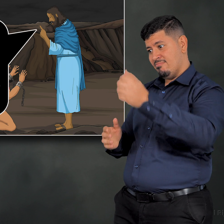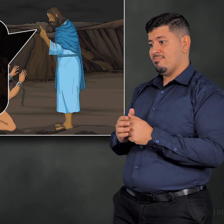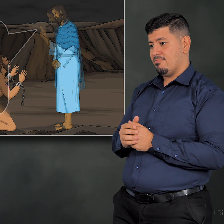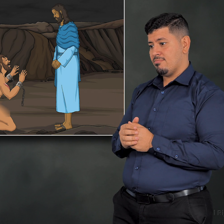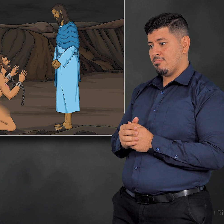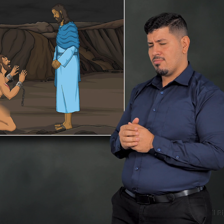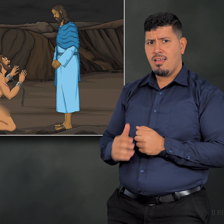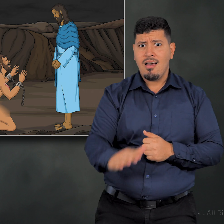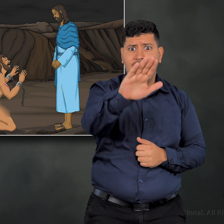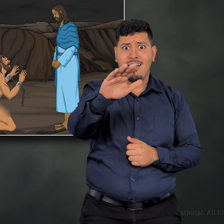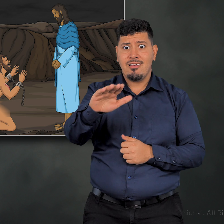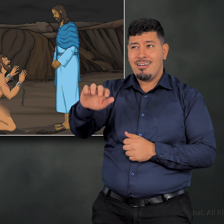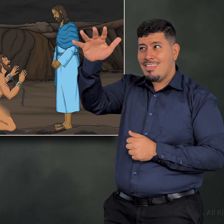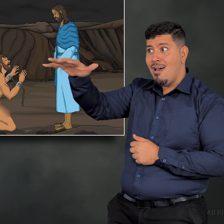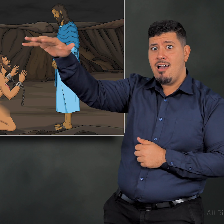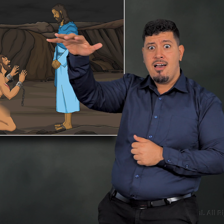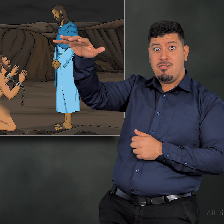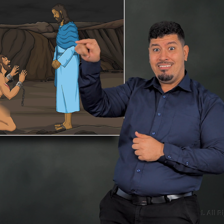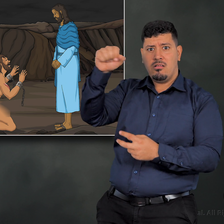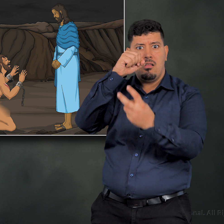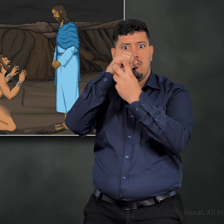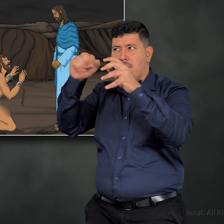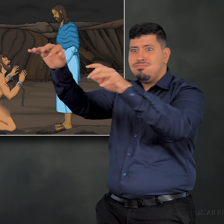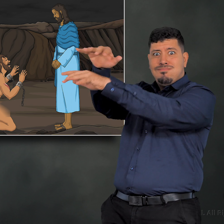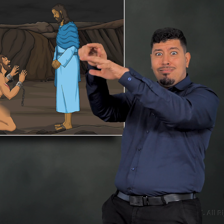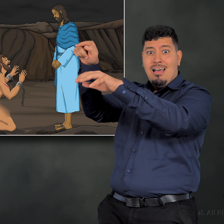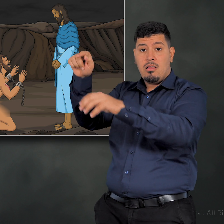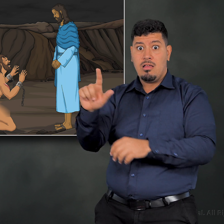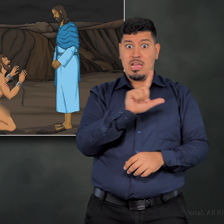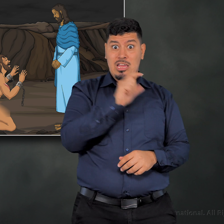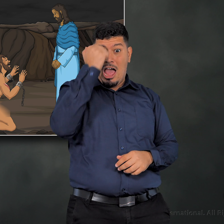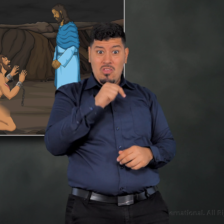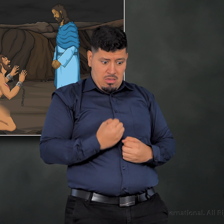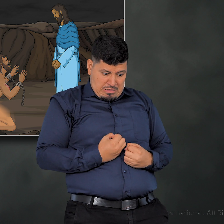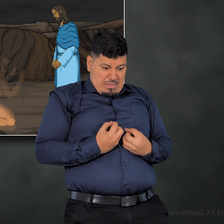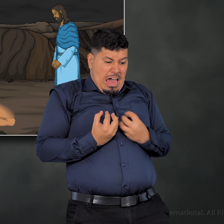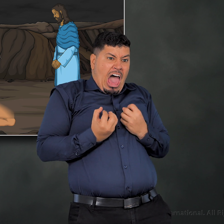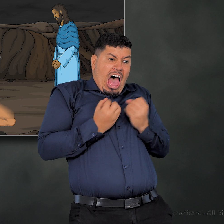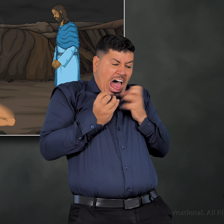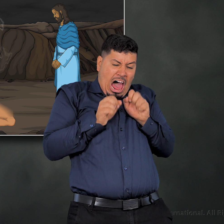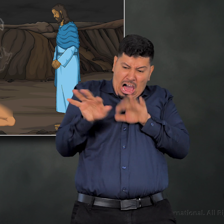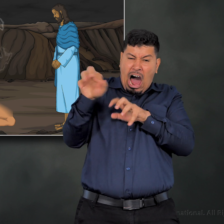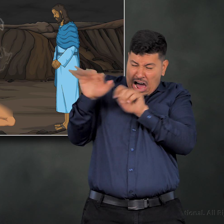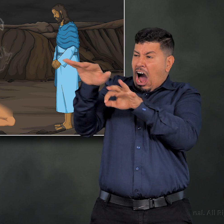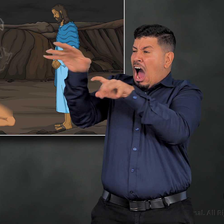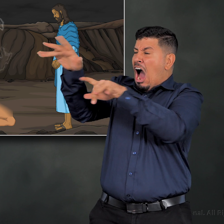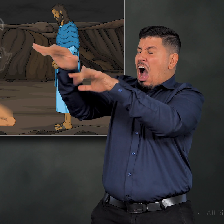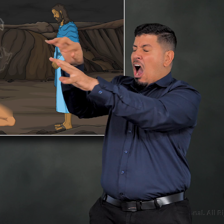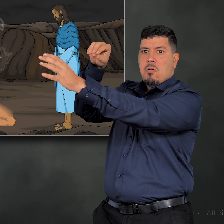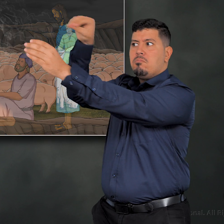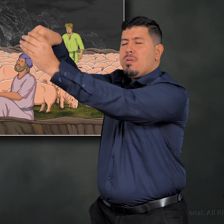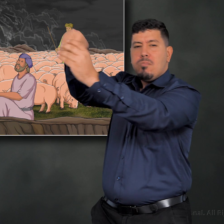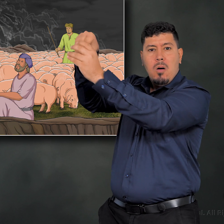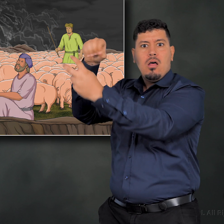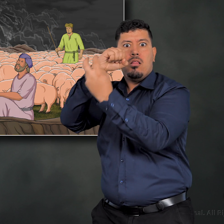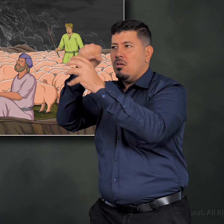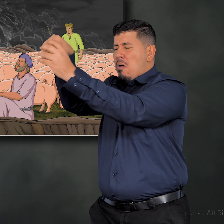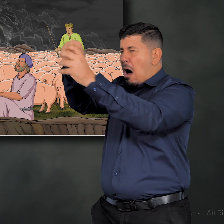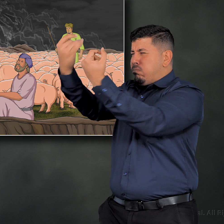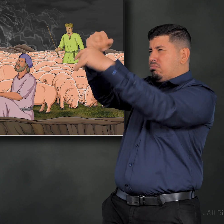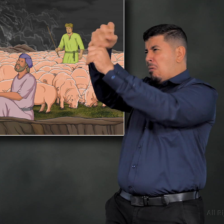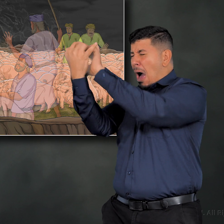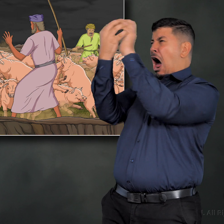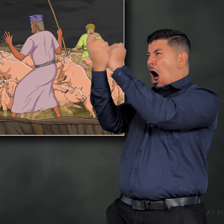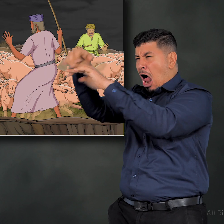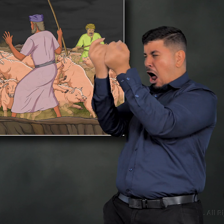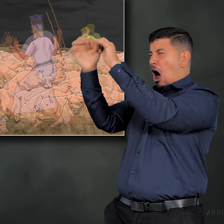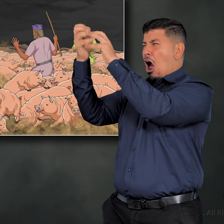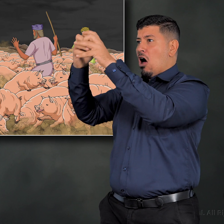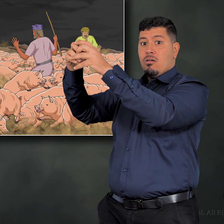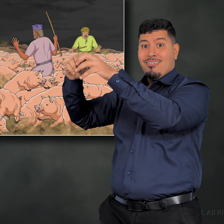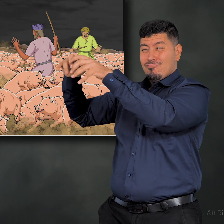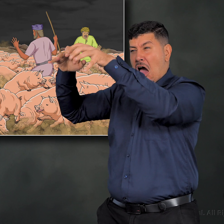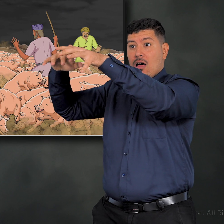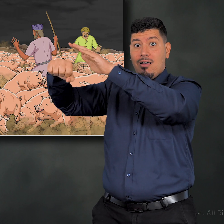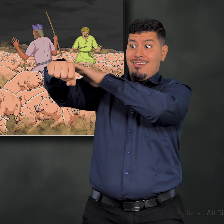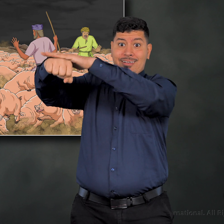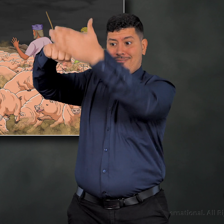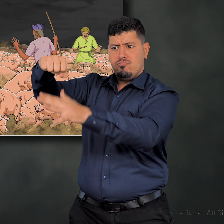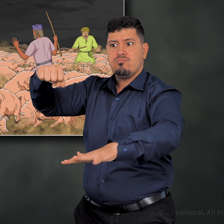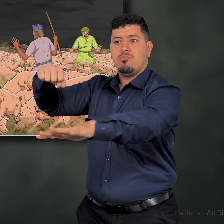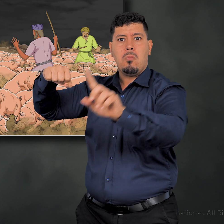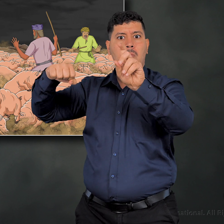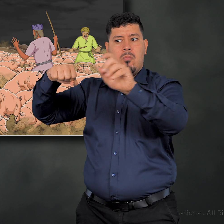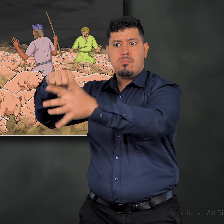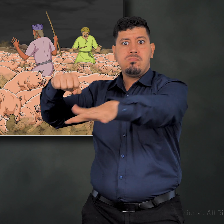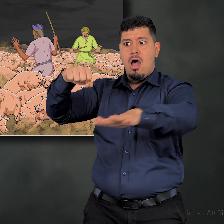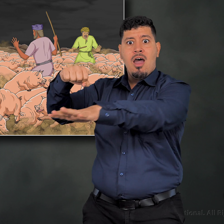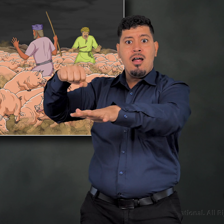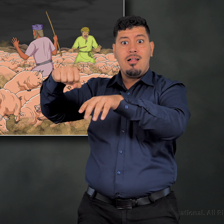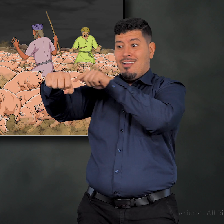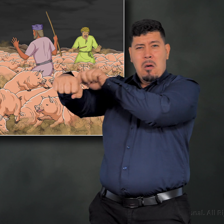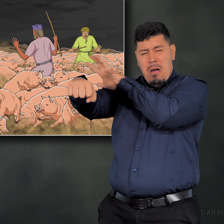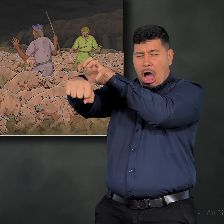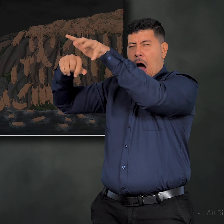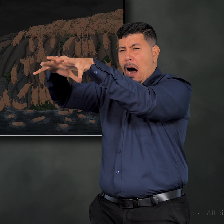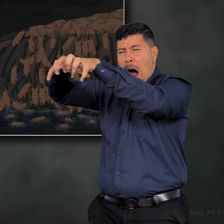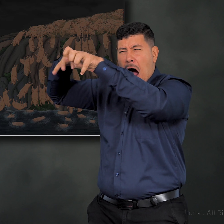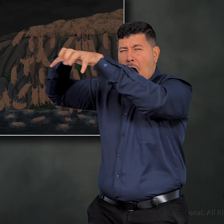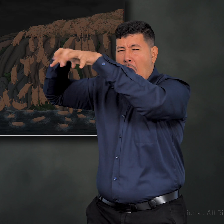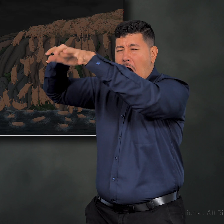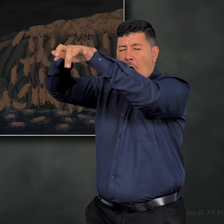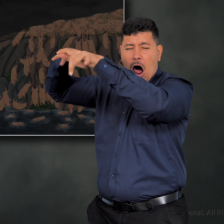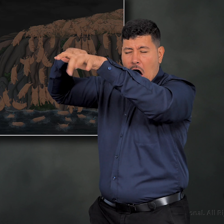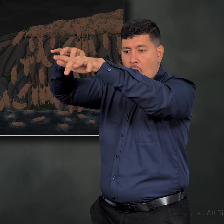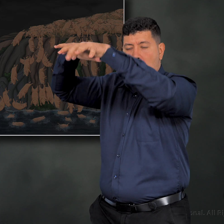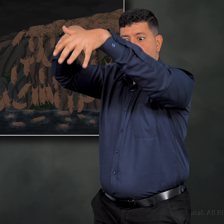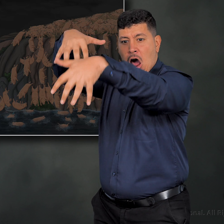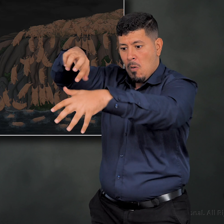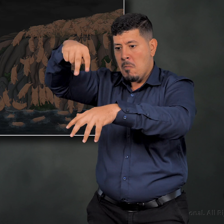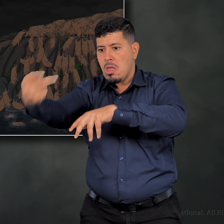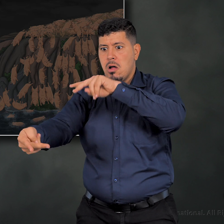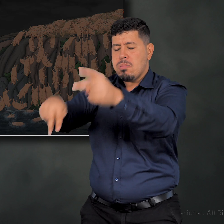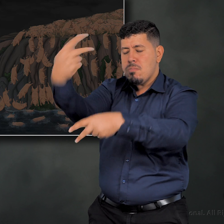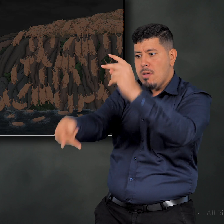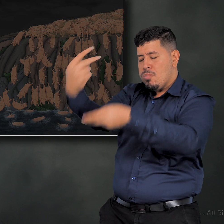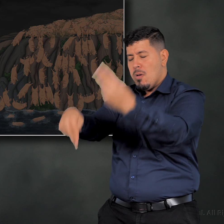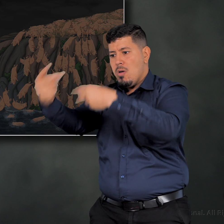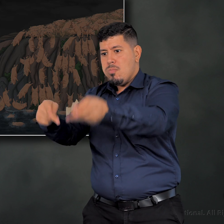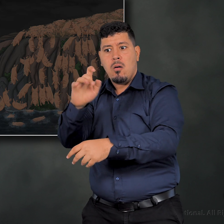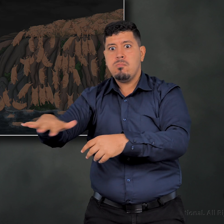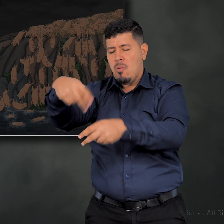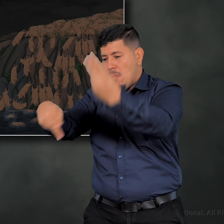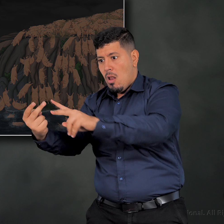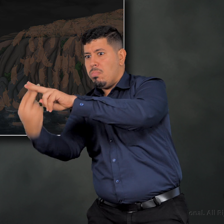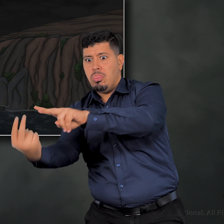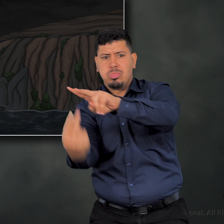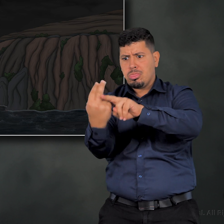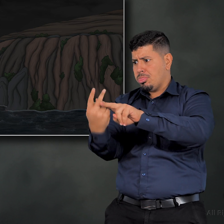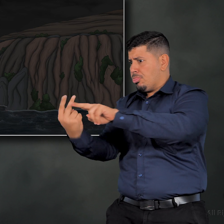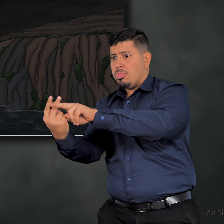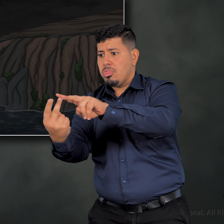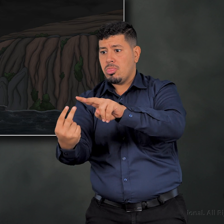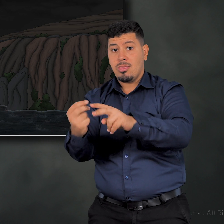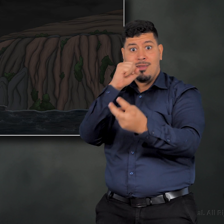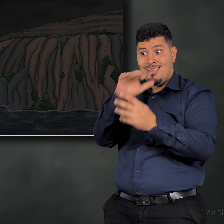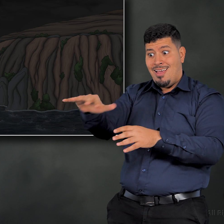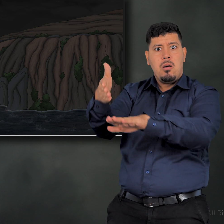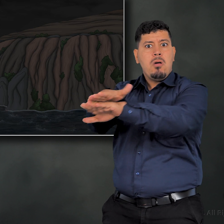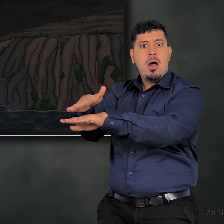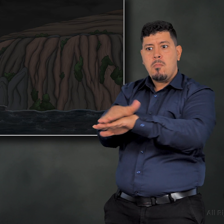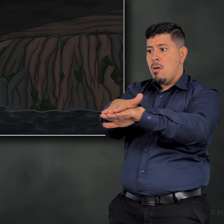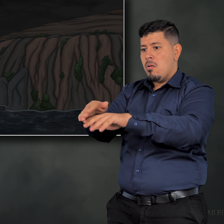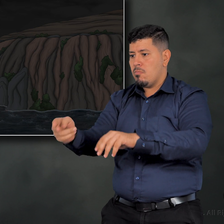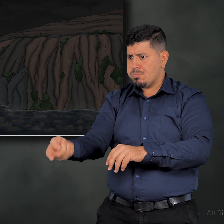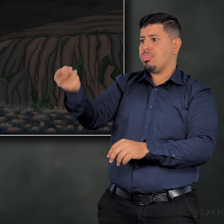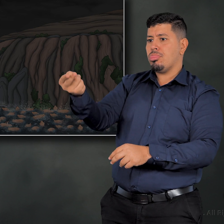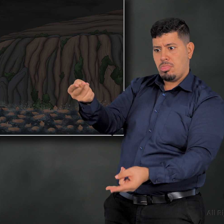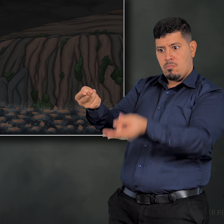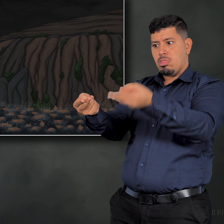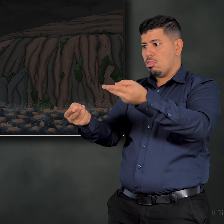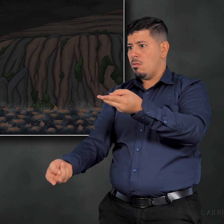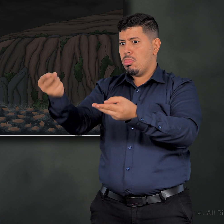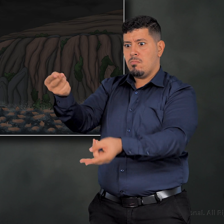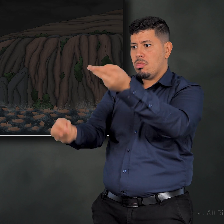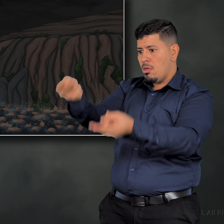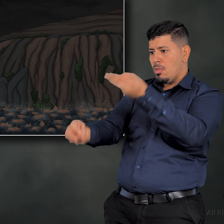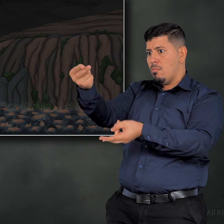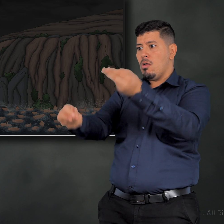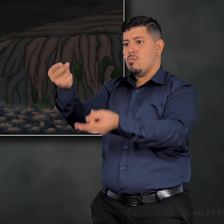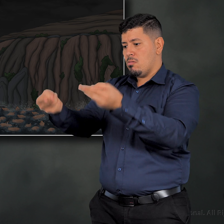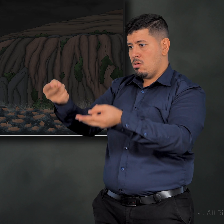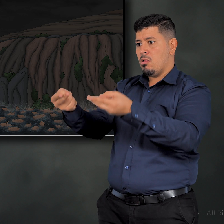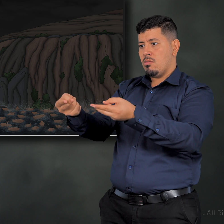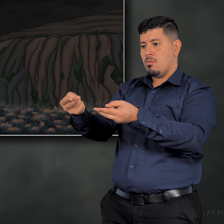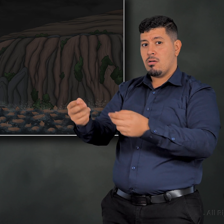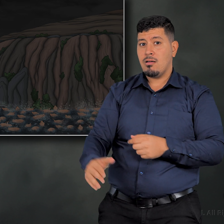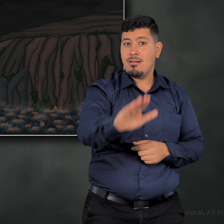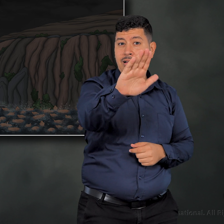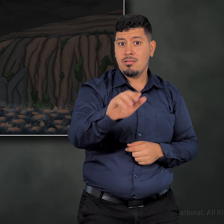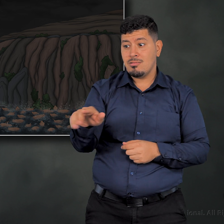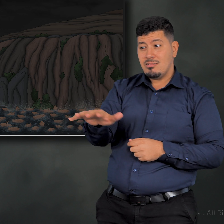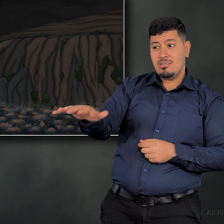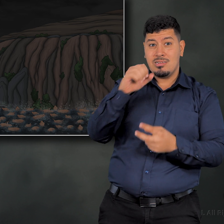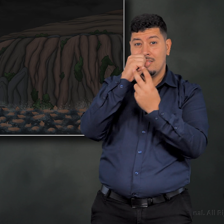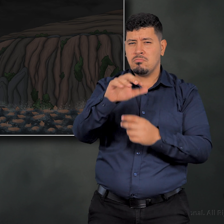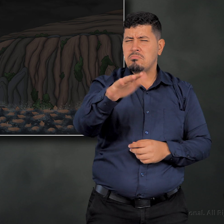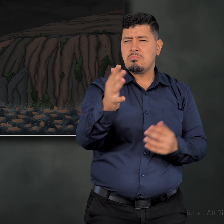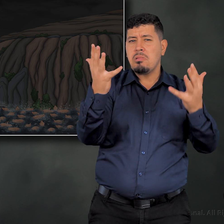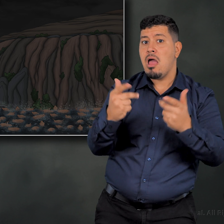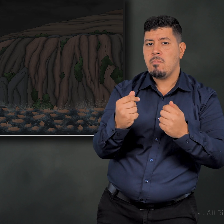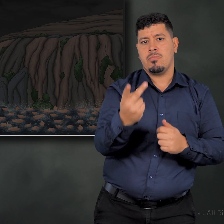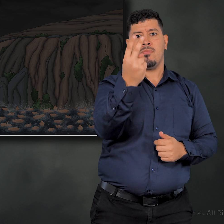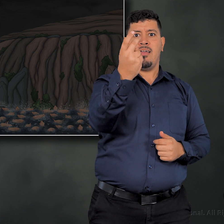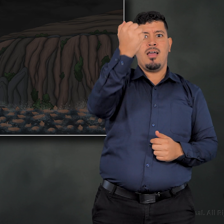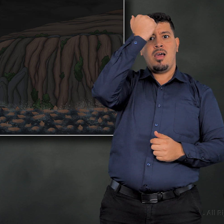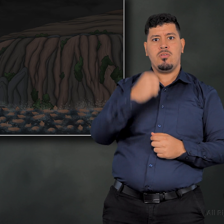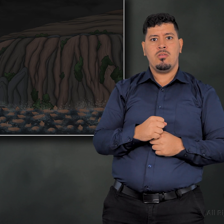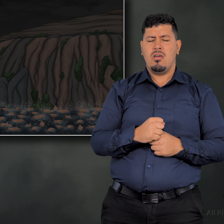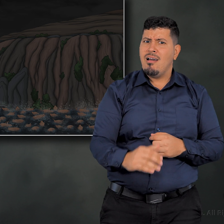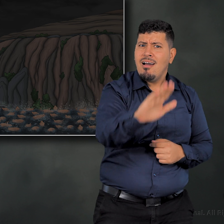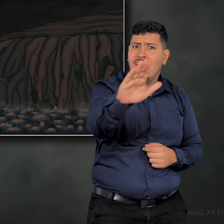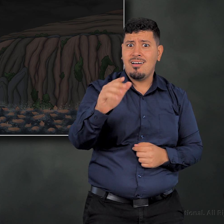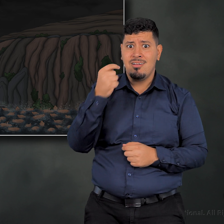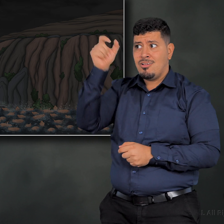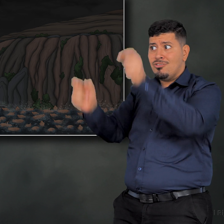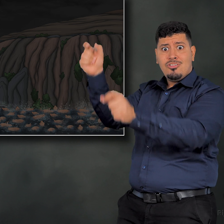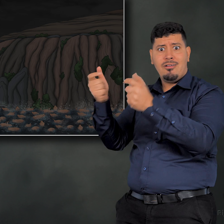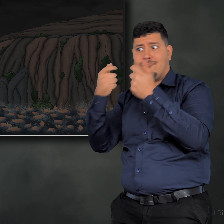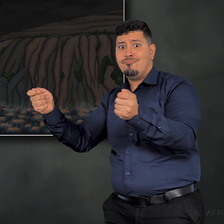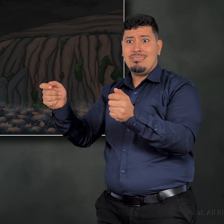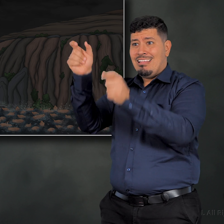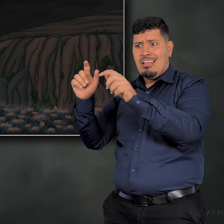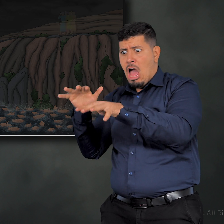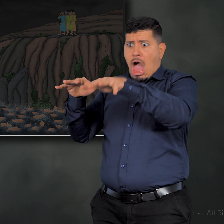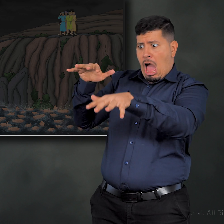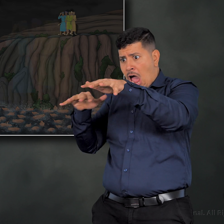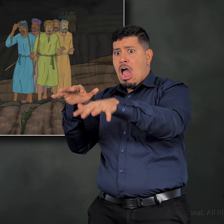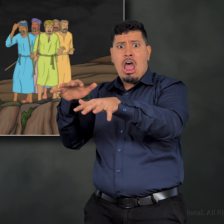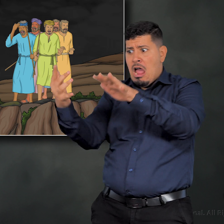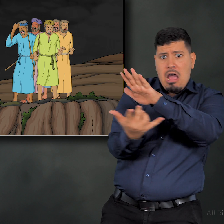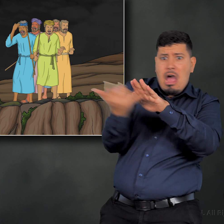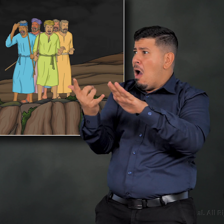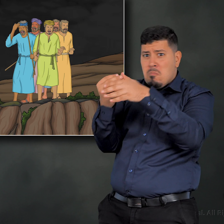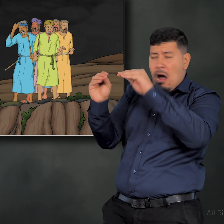He gave them permission, and the unclean spirits came out and went into the pigs, and the herd of about two thousand rushed down the steep bank into the sea and drowned in the water.